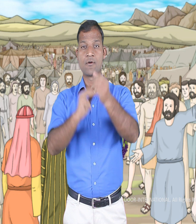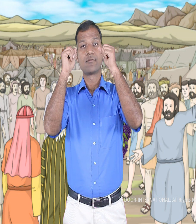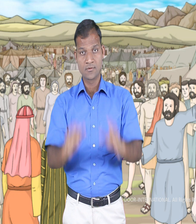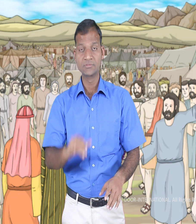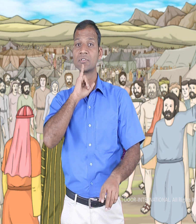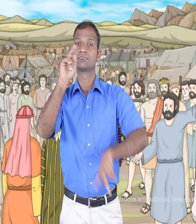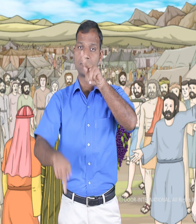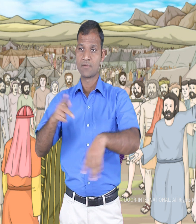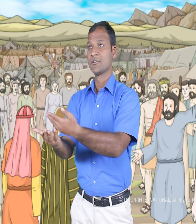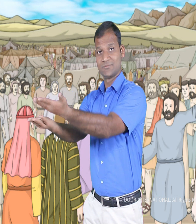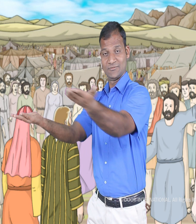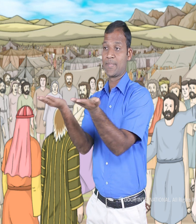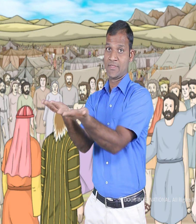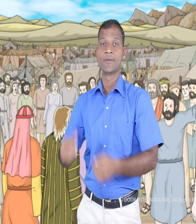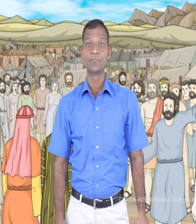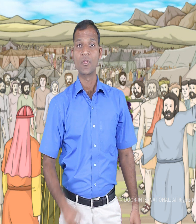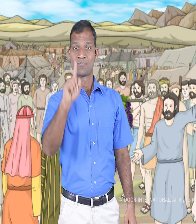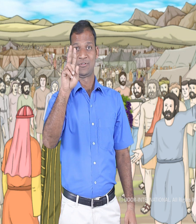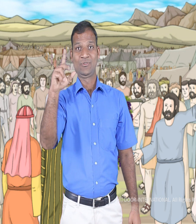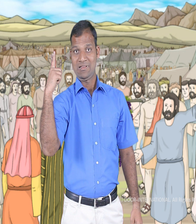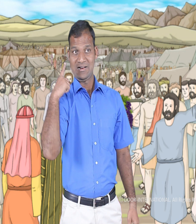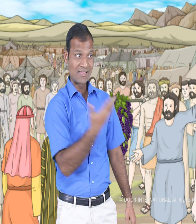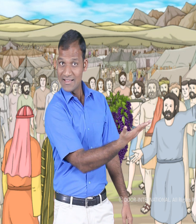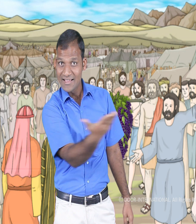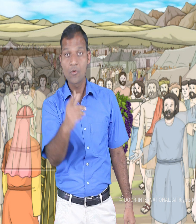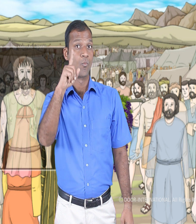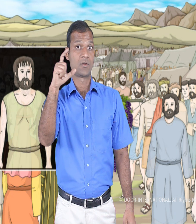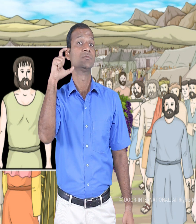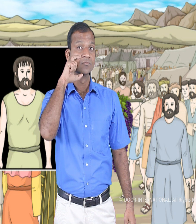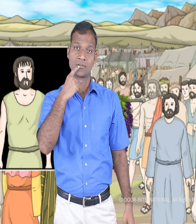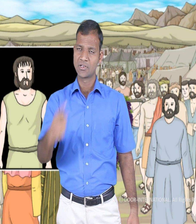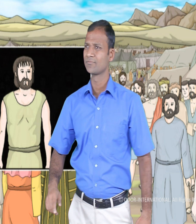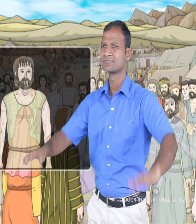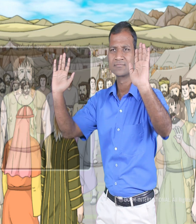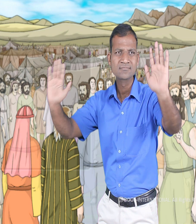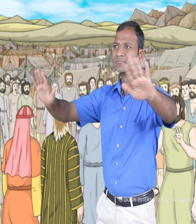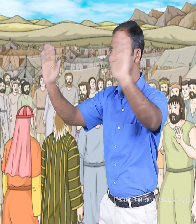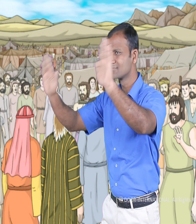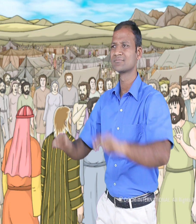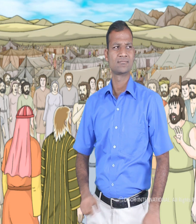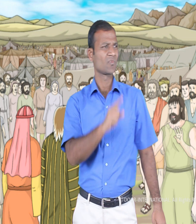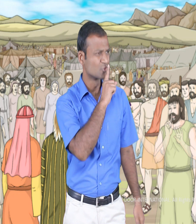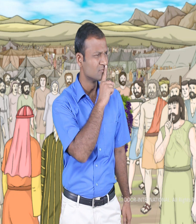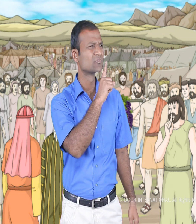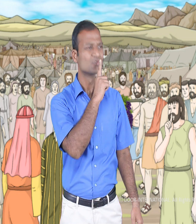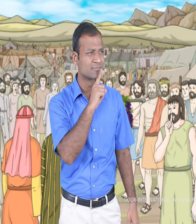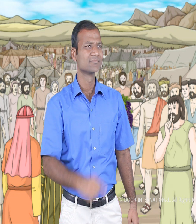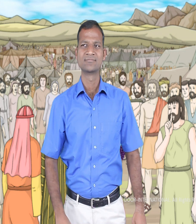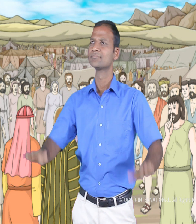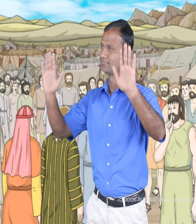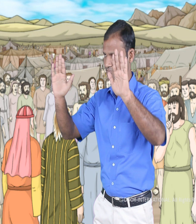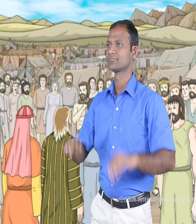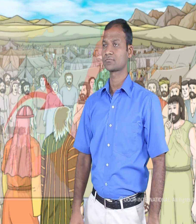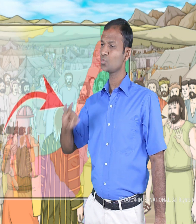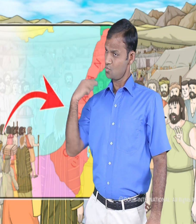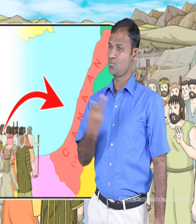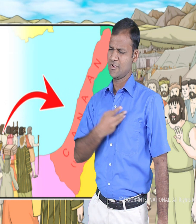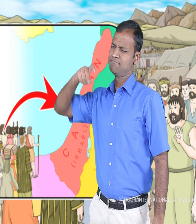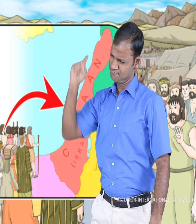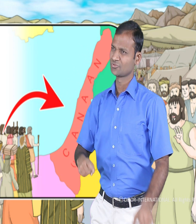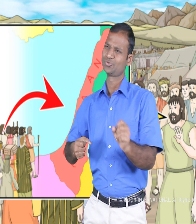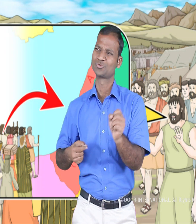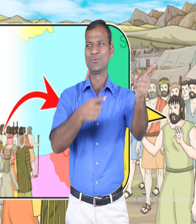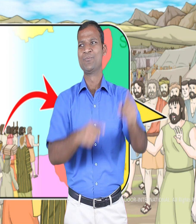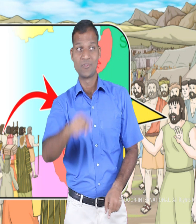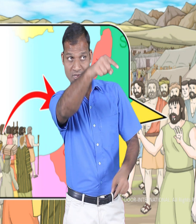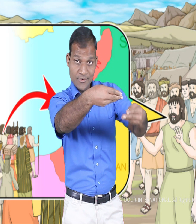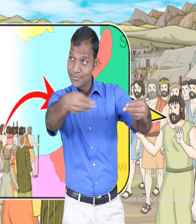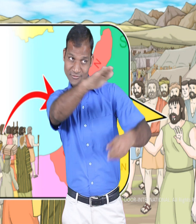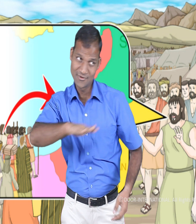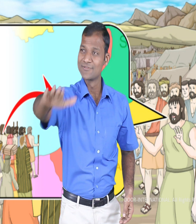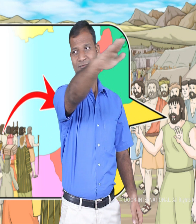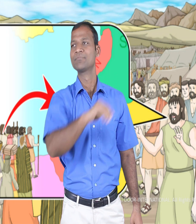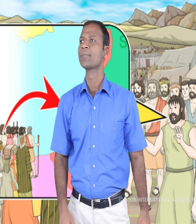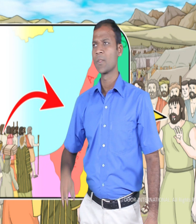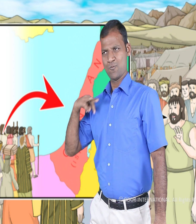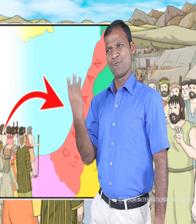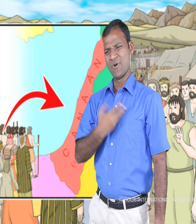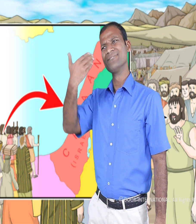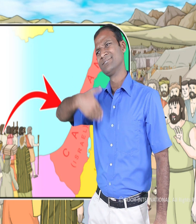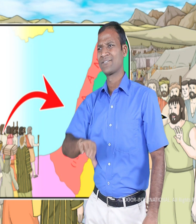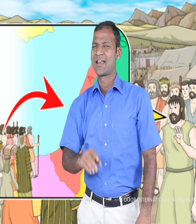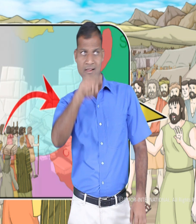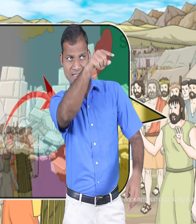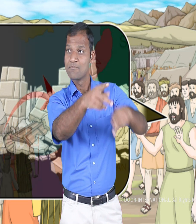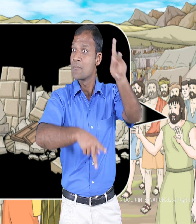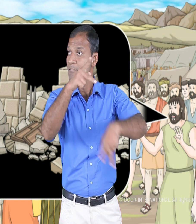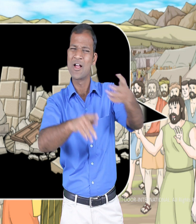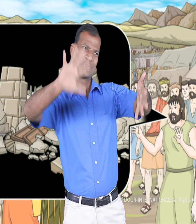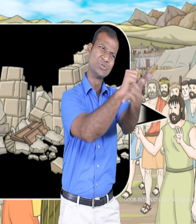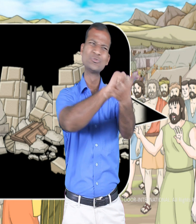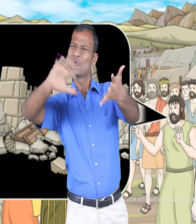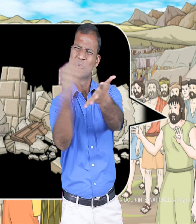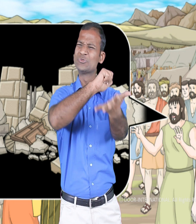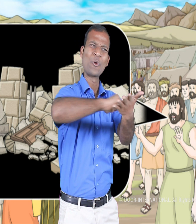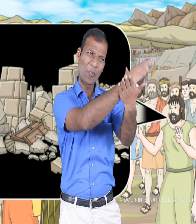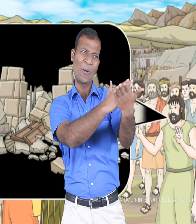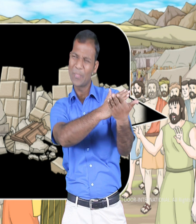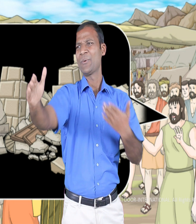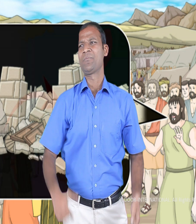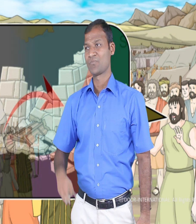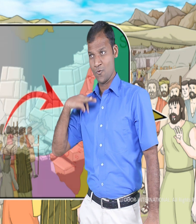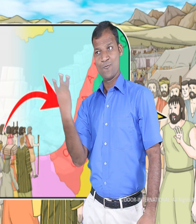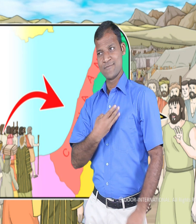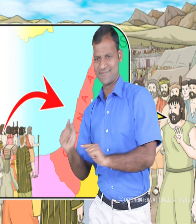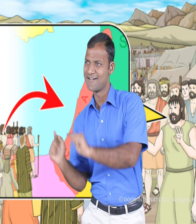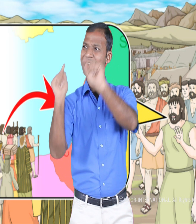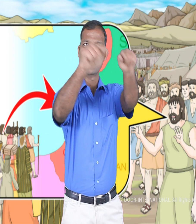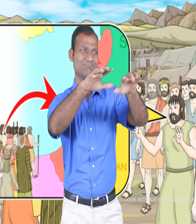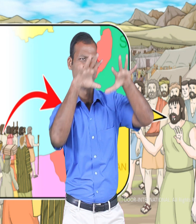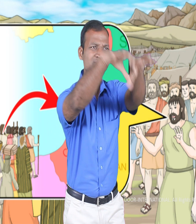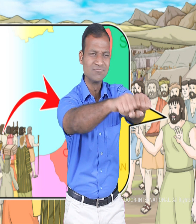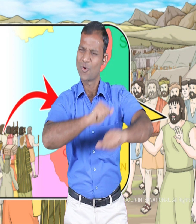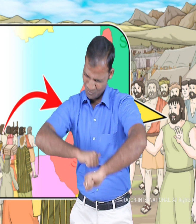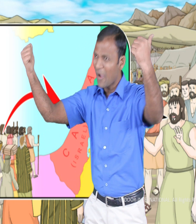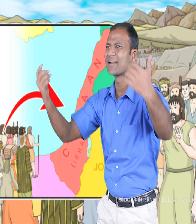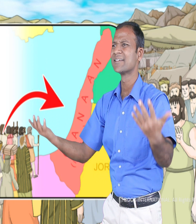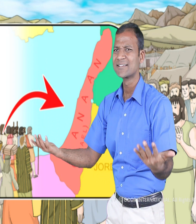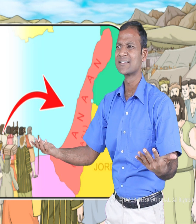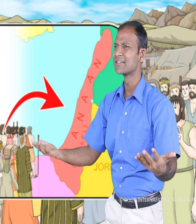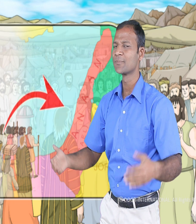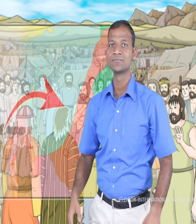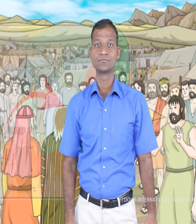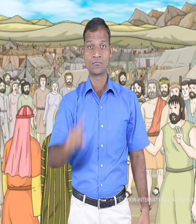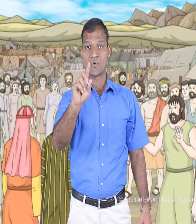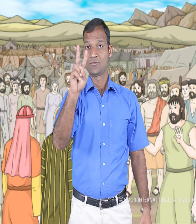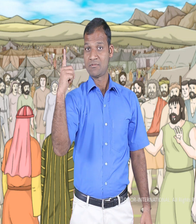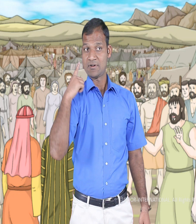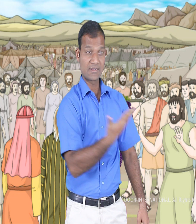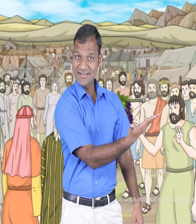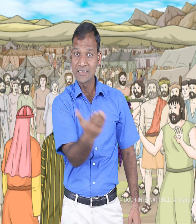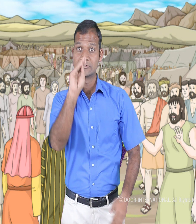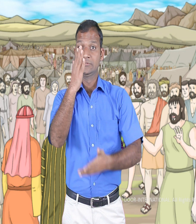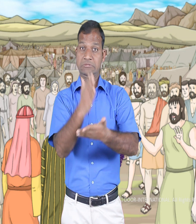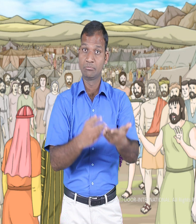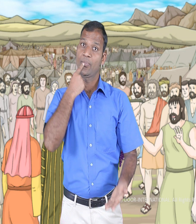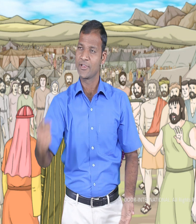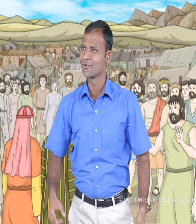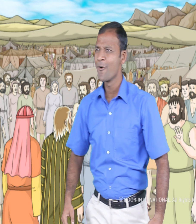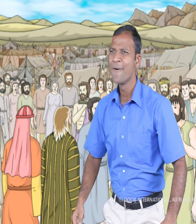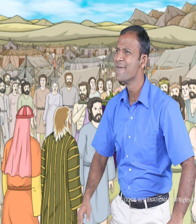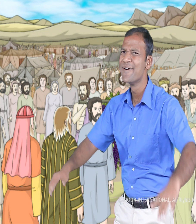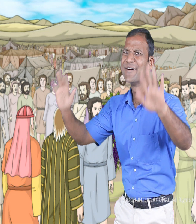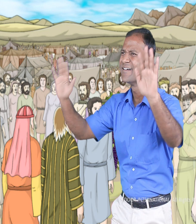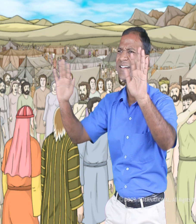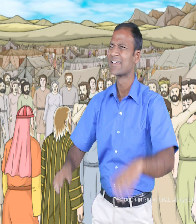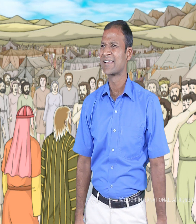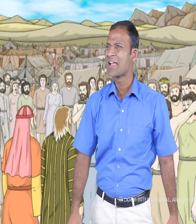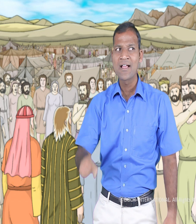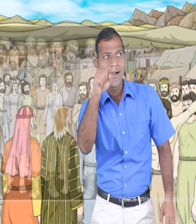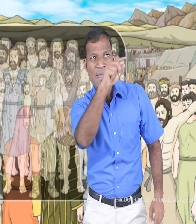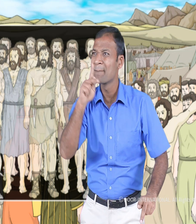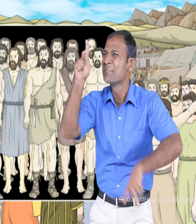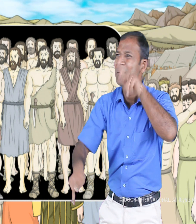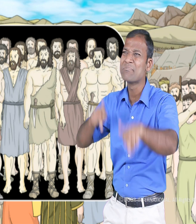Then Caleb quieted the people before Moses and said, “We must go up and take possession of the land, for we can certainly conquer it!”